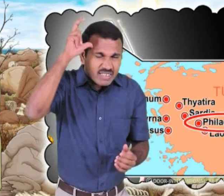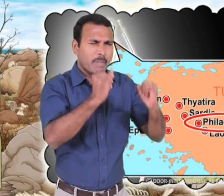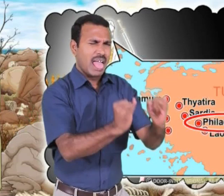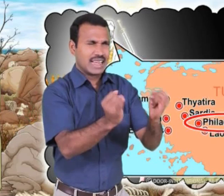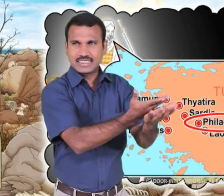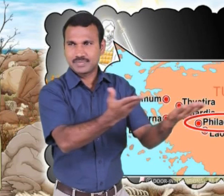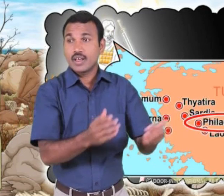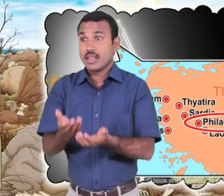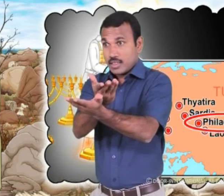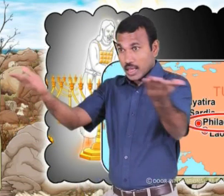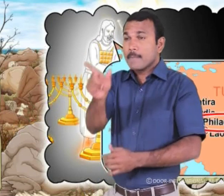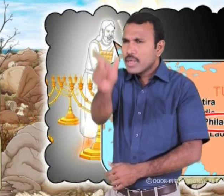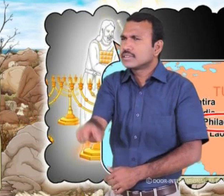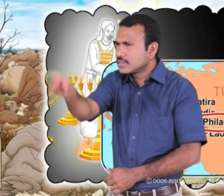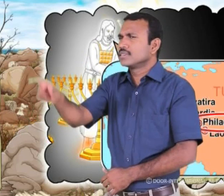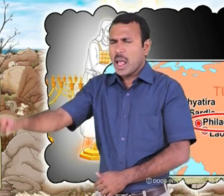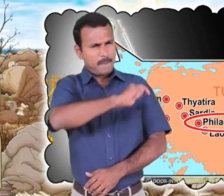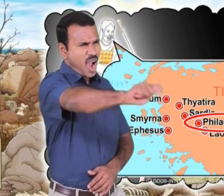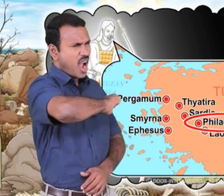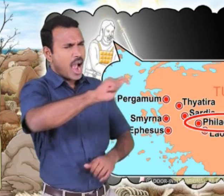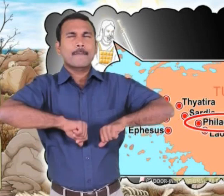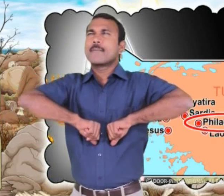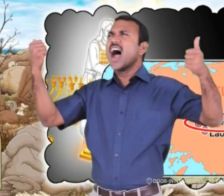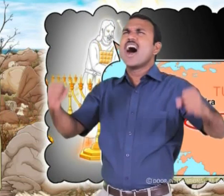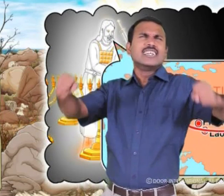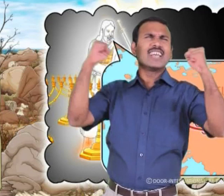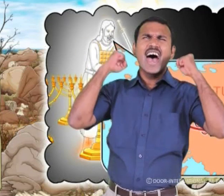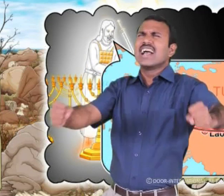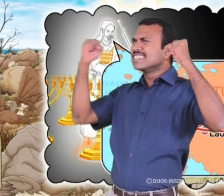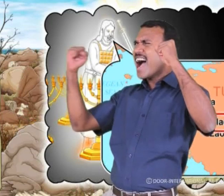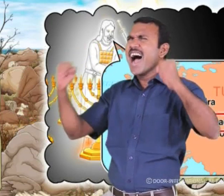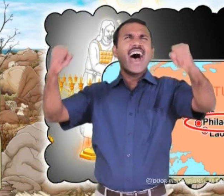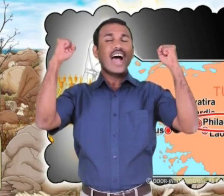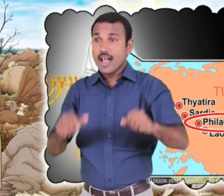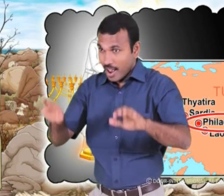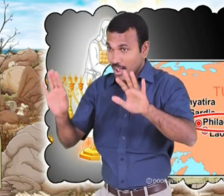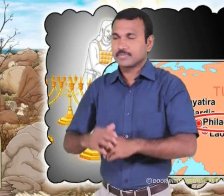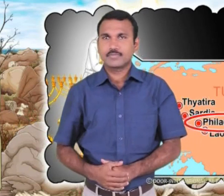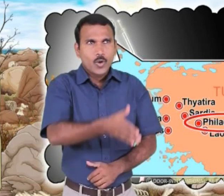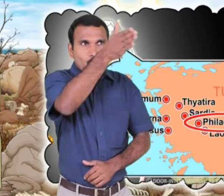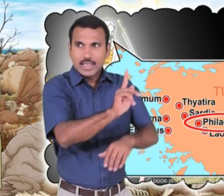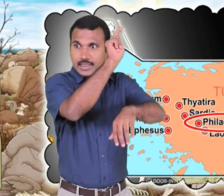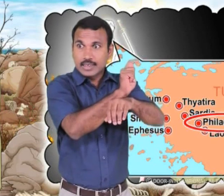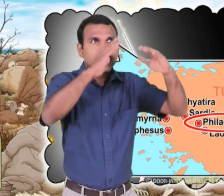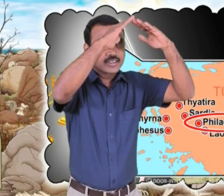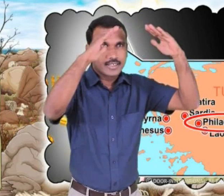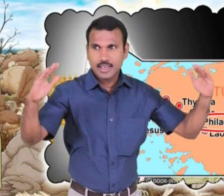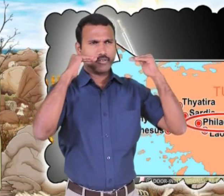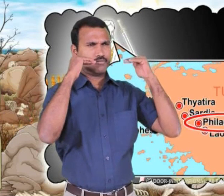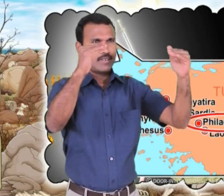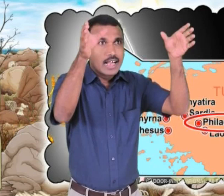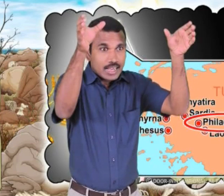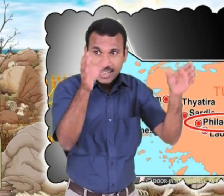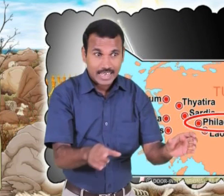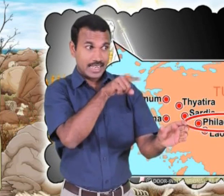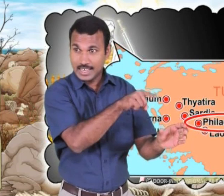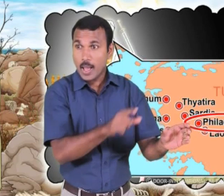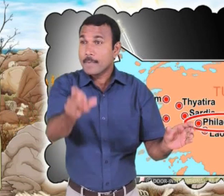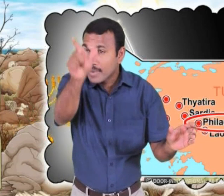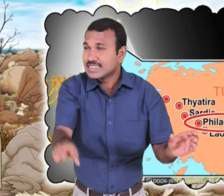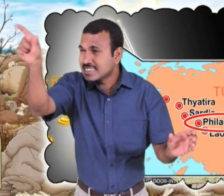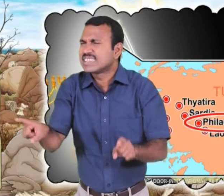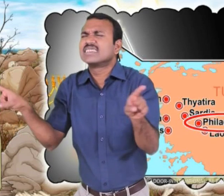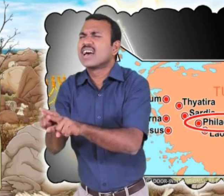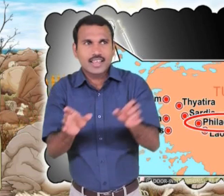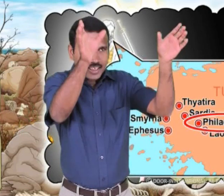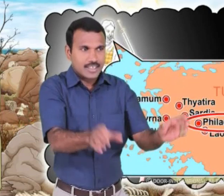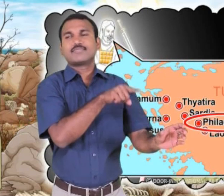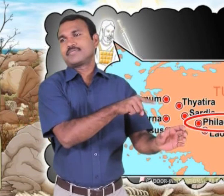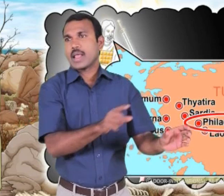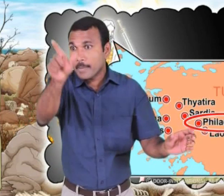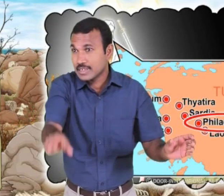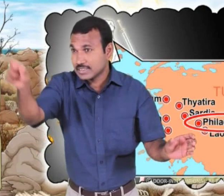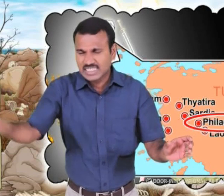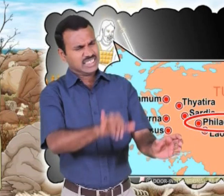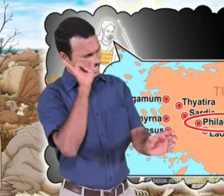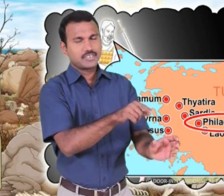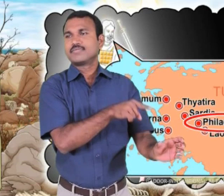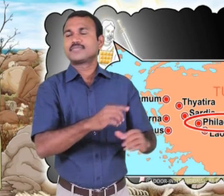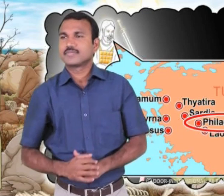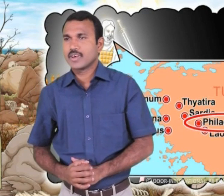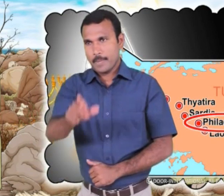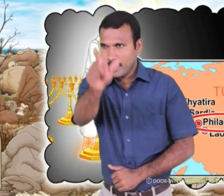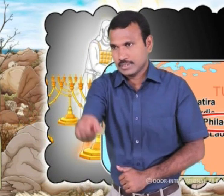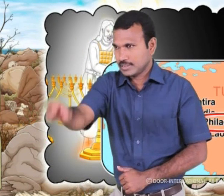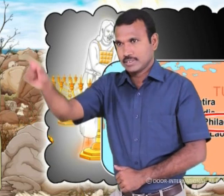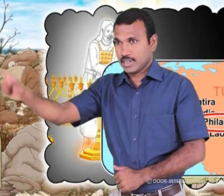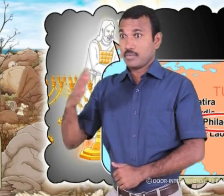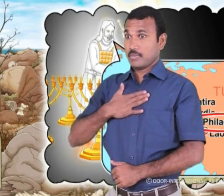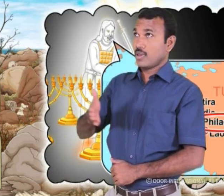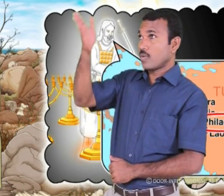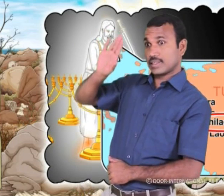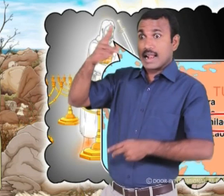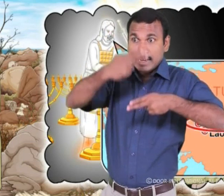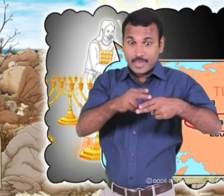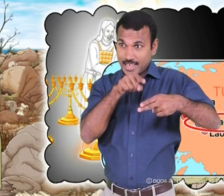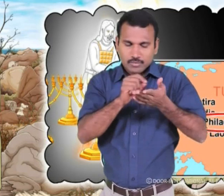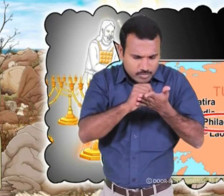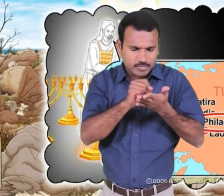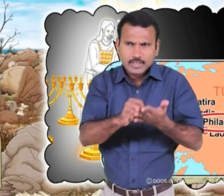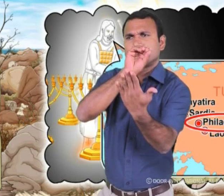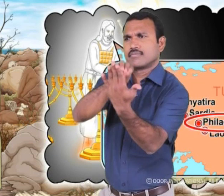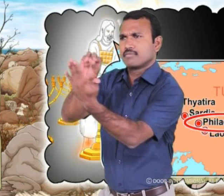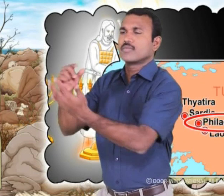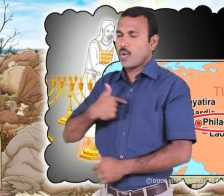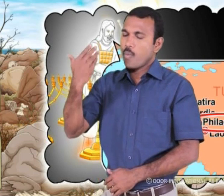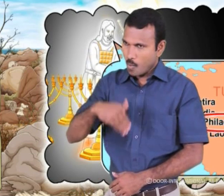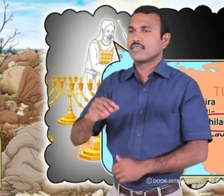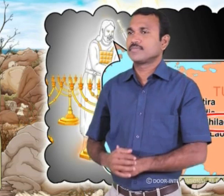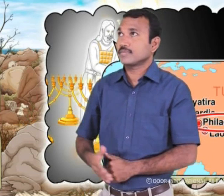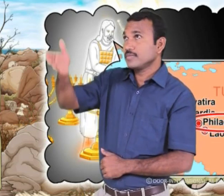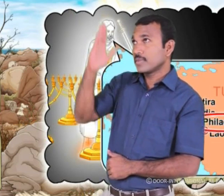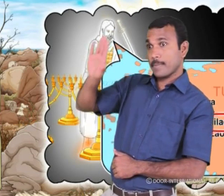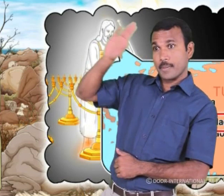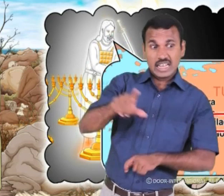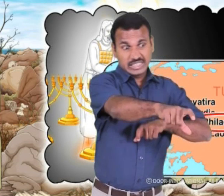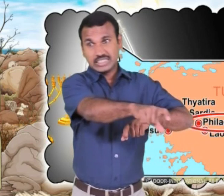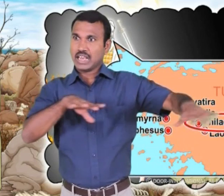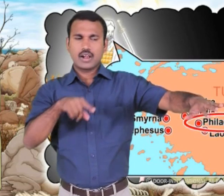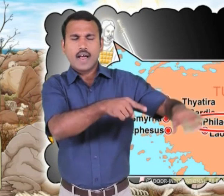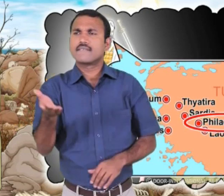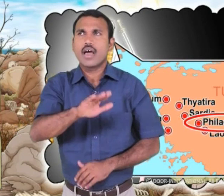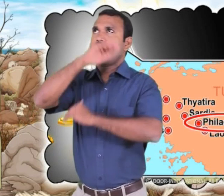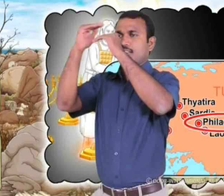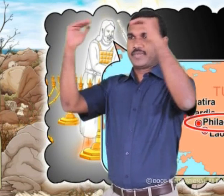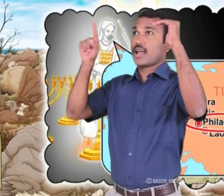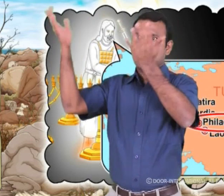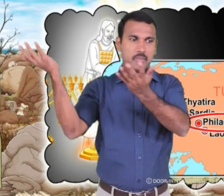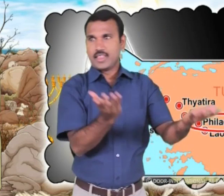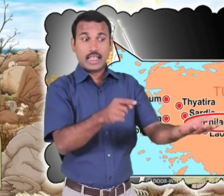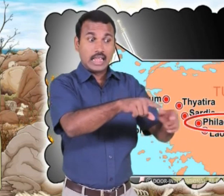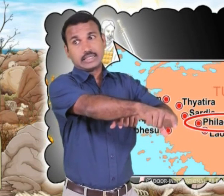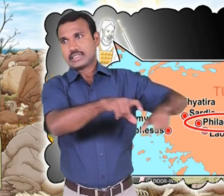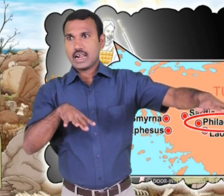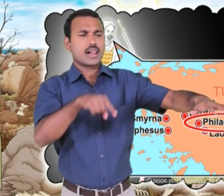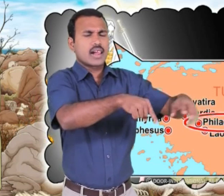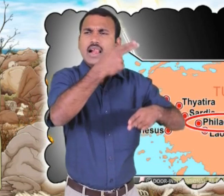The one who overcomes I will make a pillar in the temple of My God, and he will never again leave it.